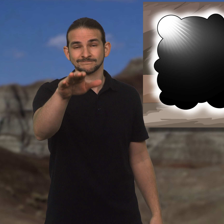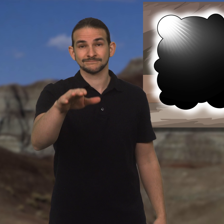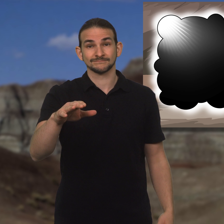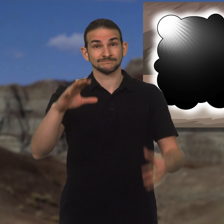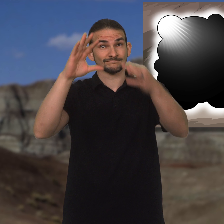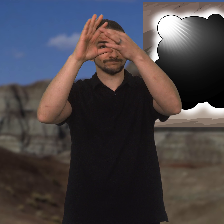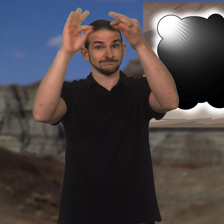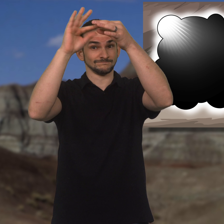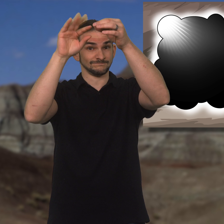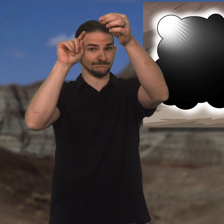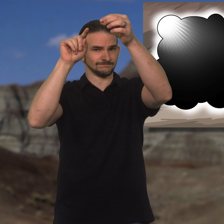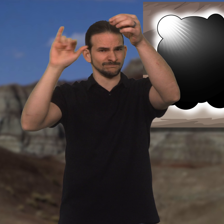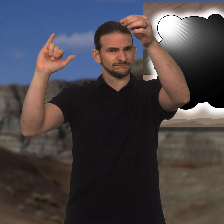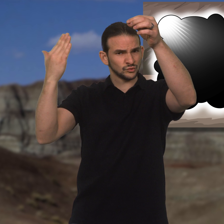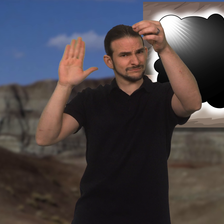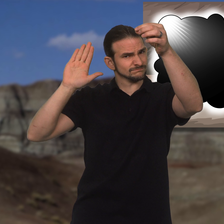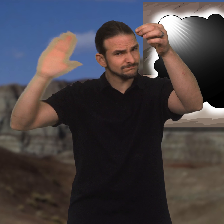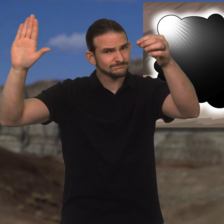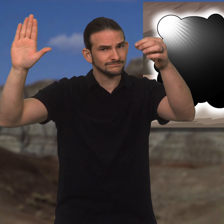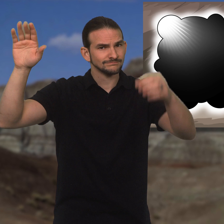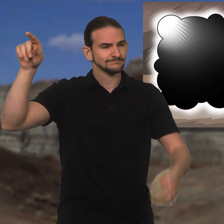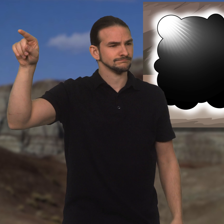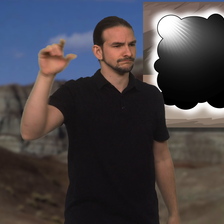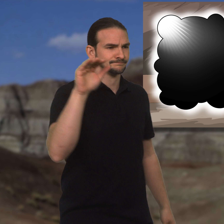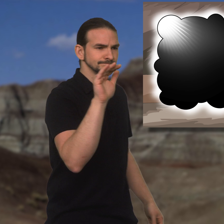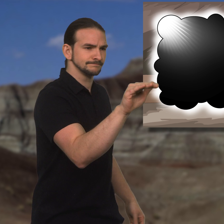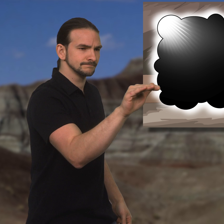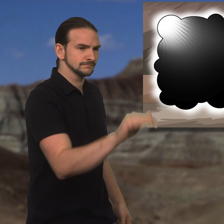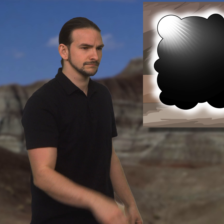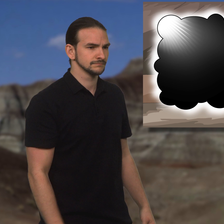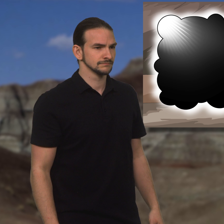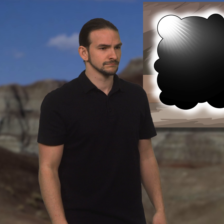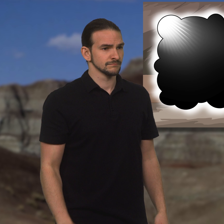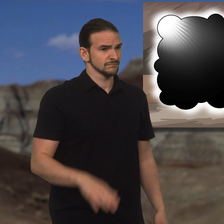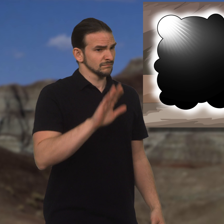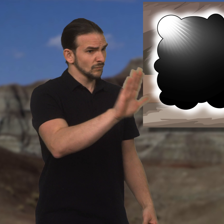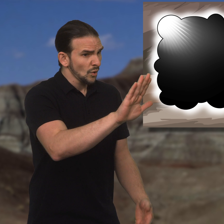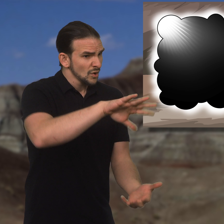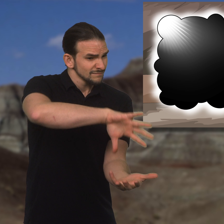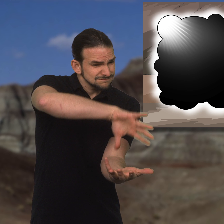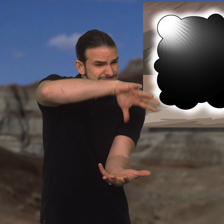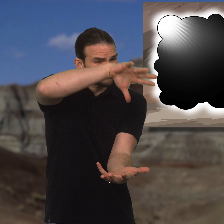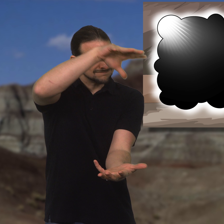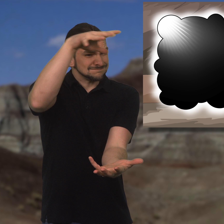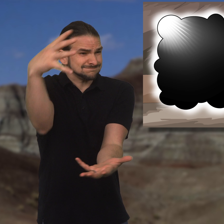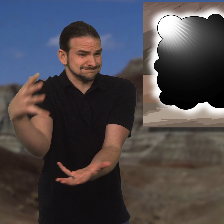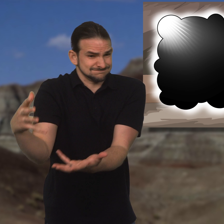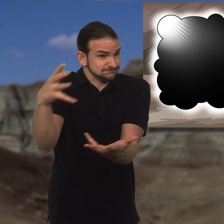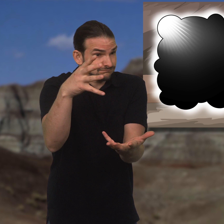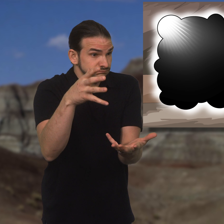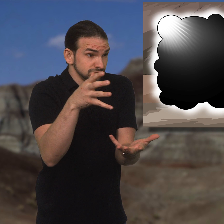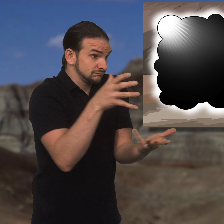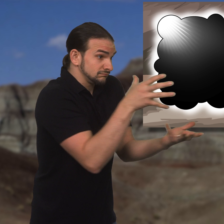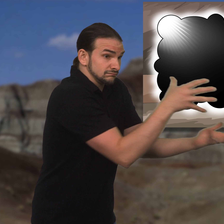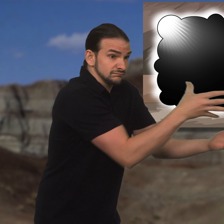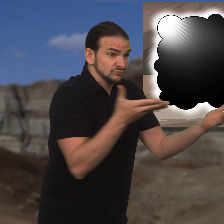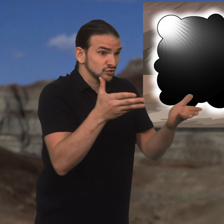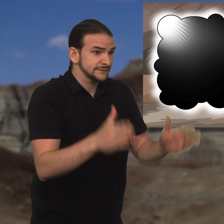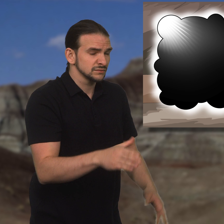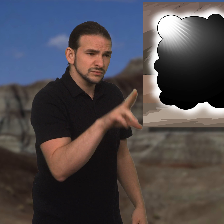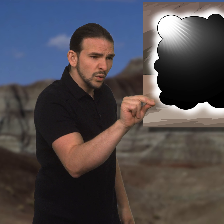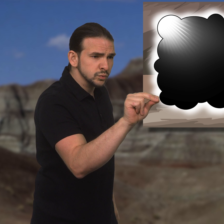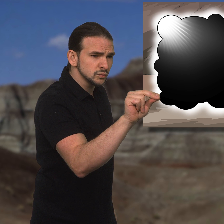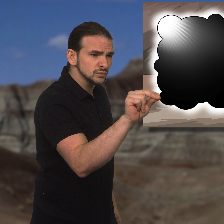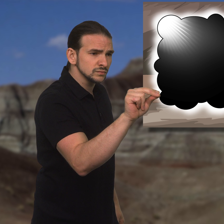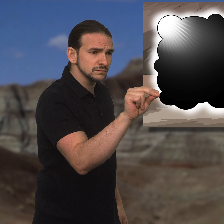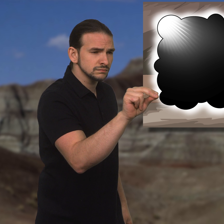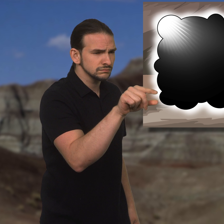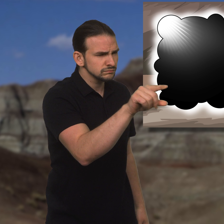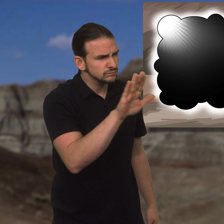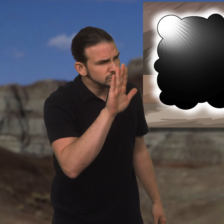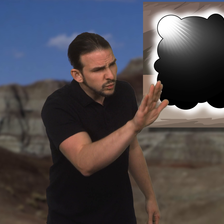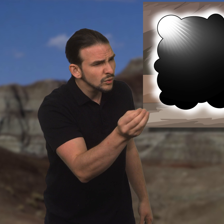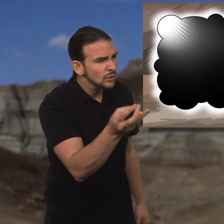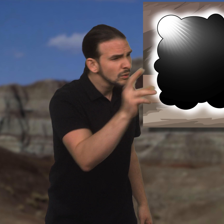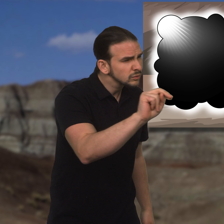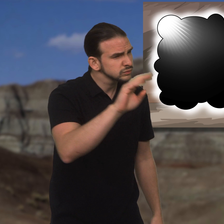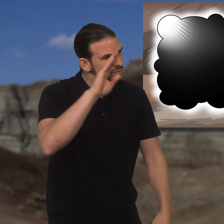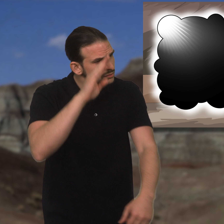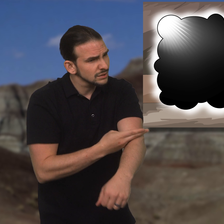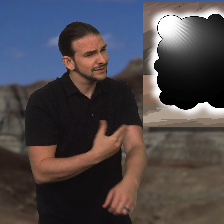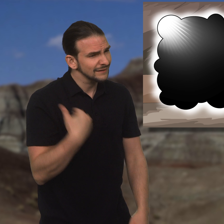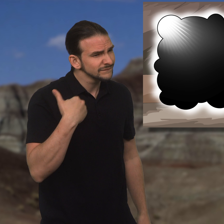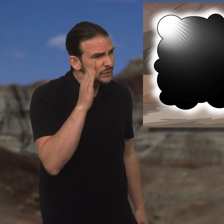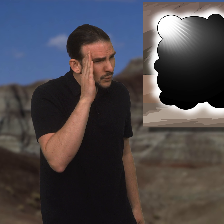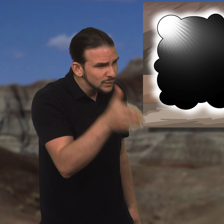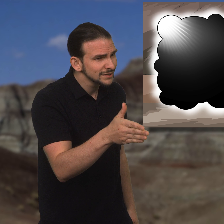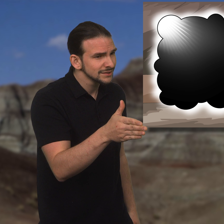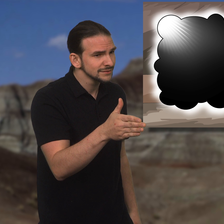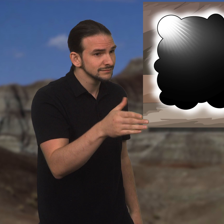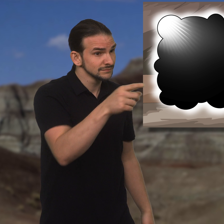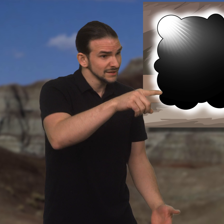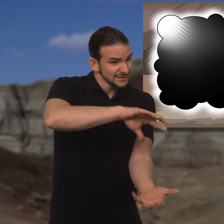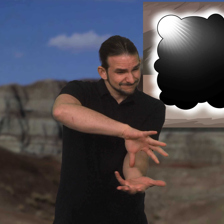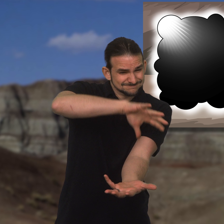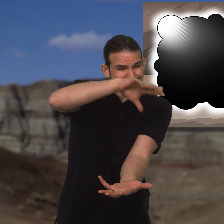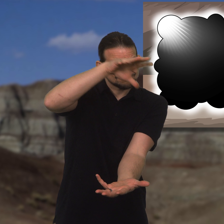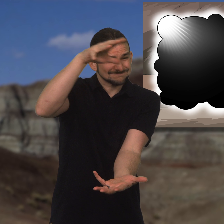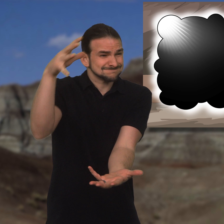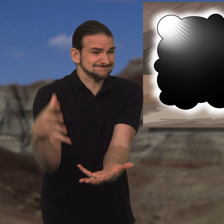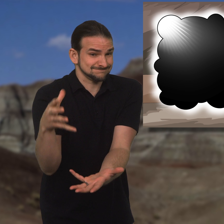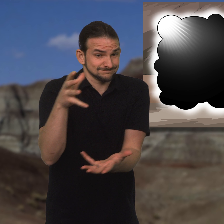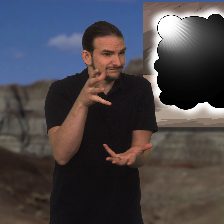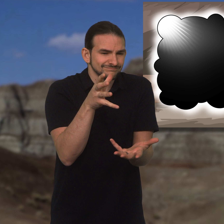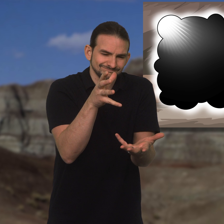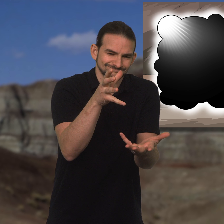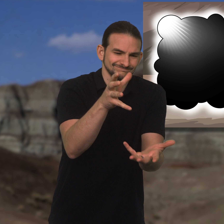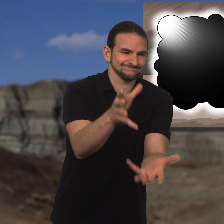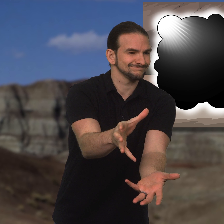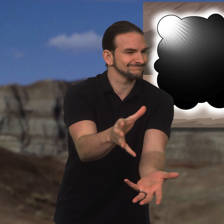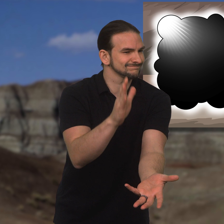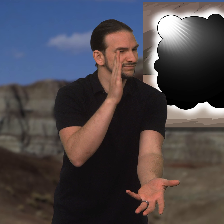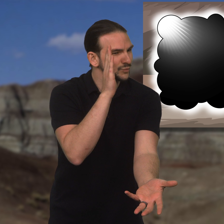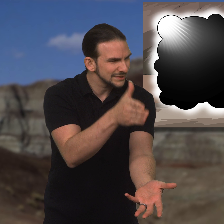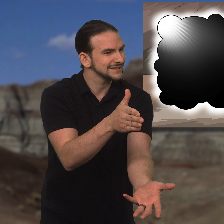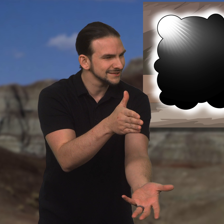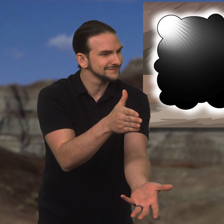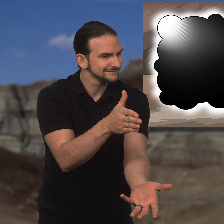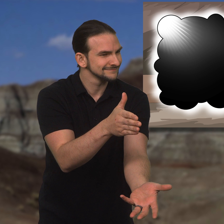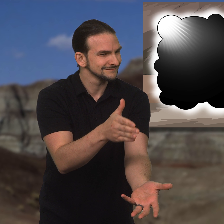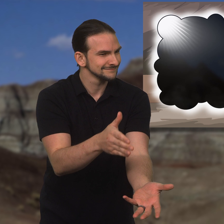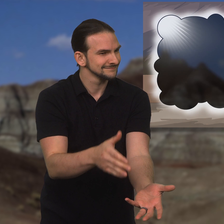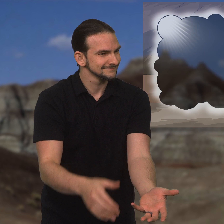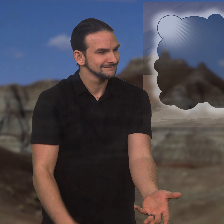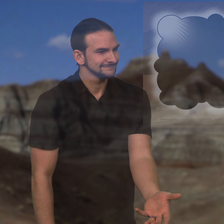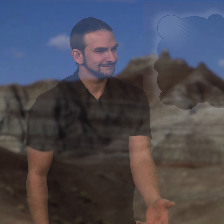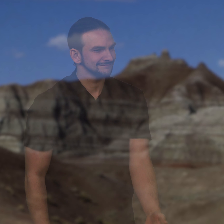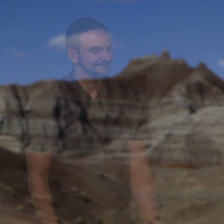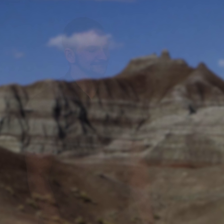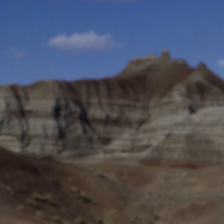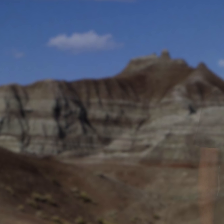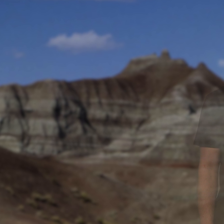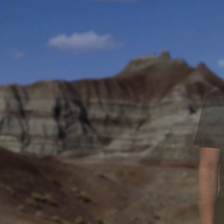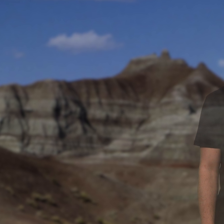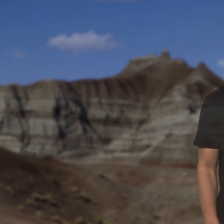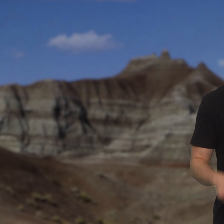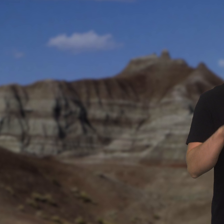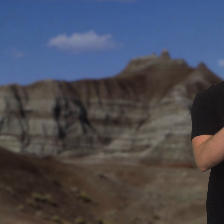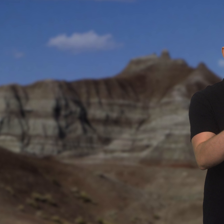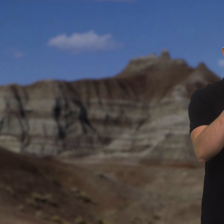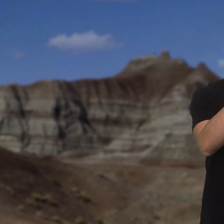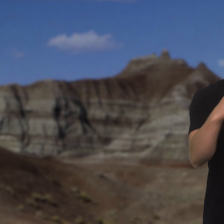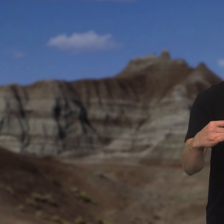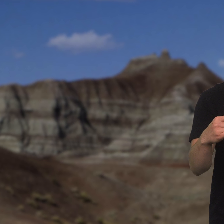Then the word of the LORD came to Abram, saying, “This one will not be your heir, but one who comes from your own body will be your heir.”